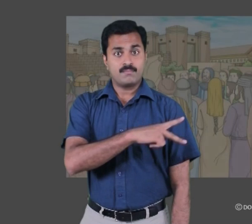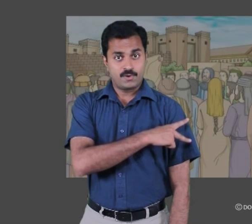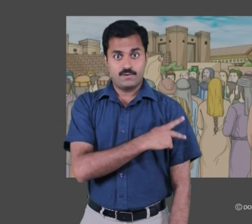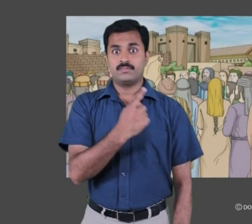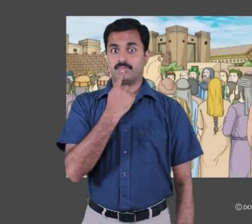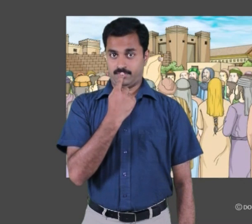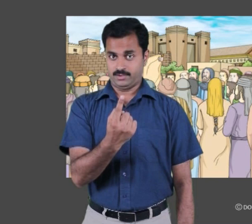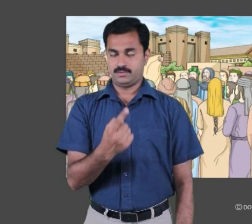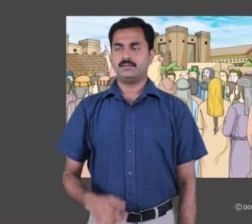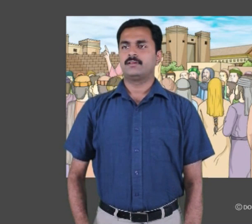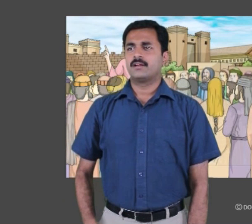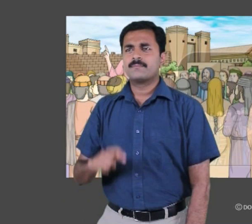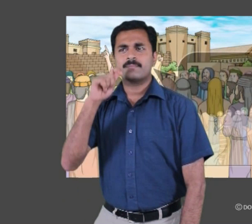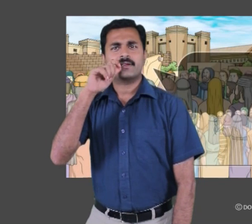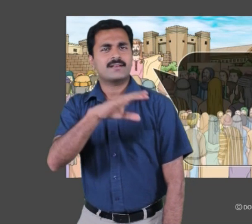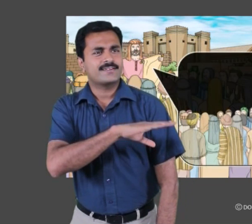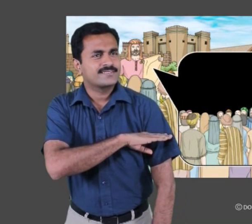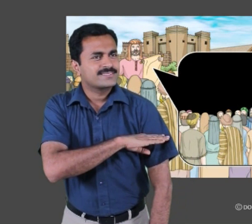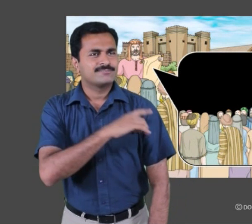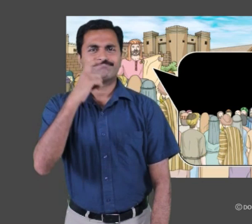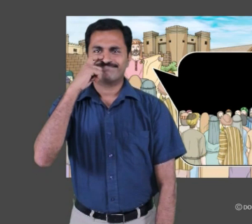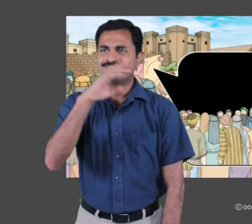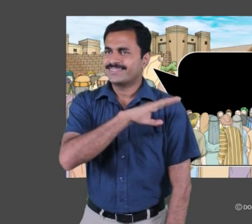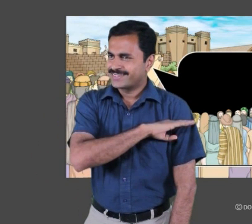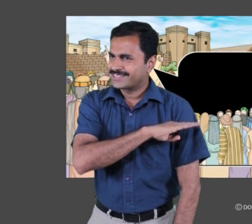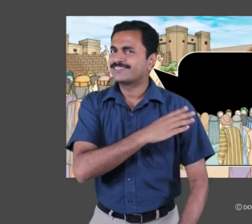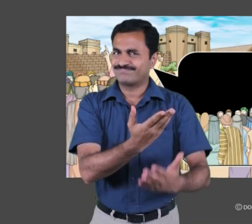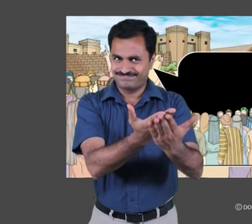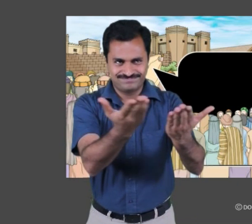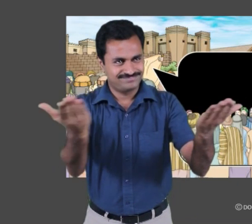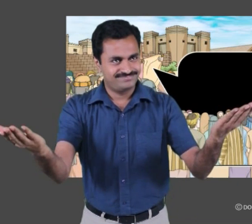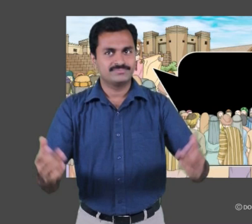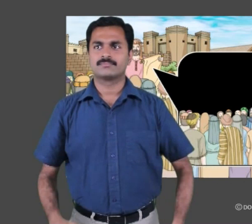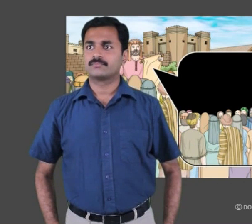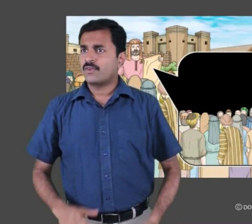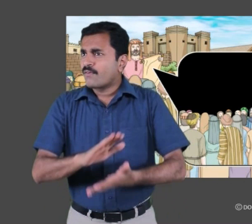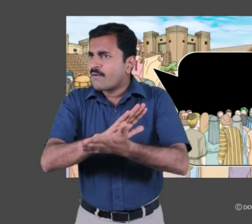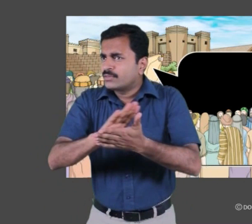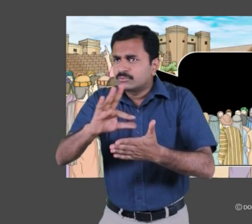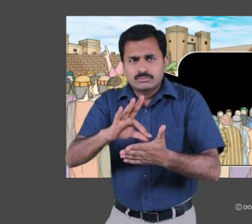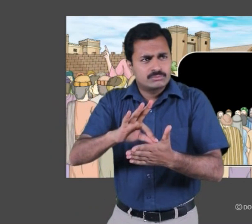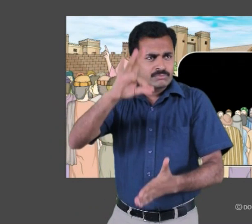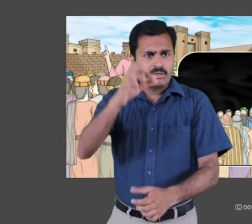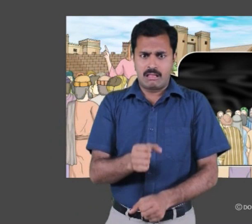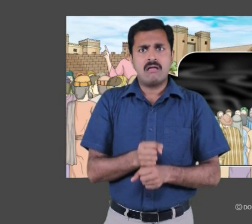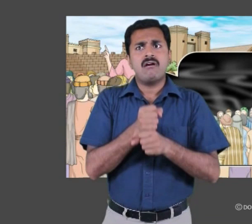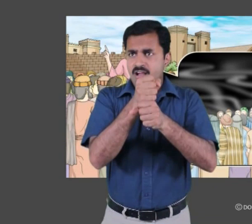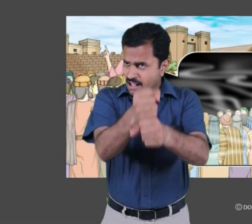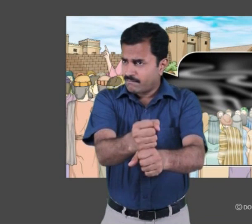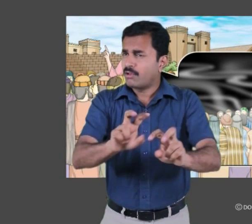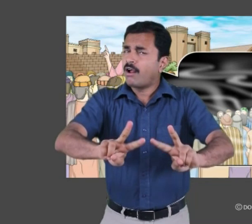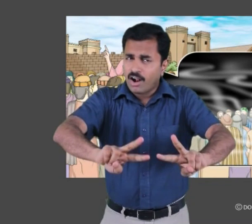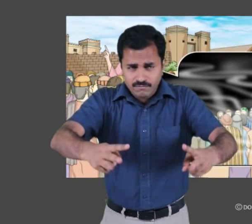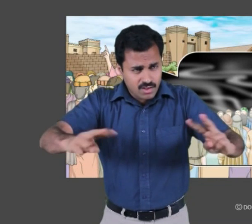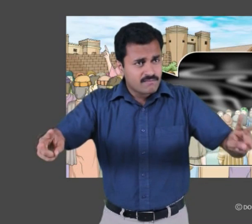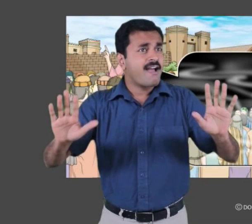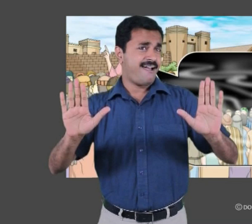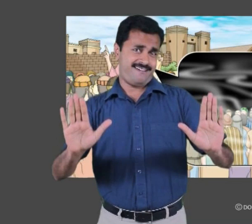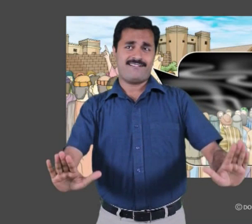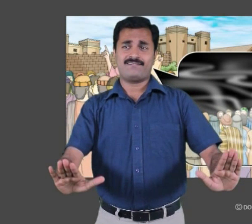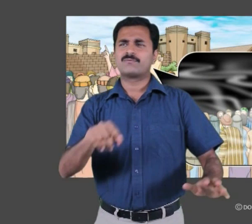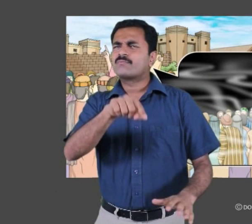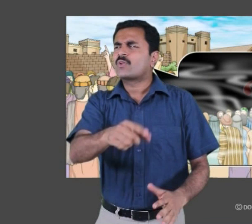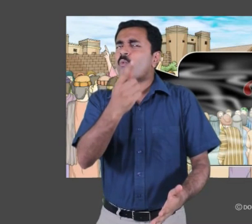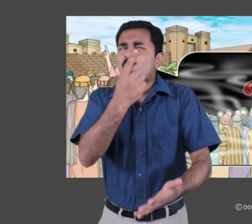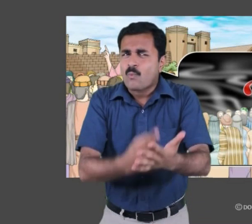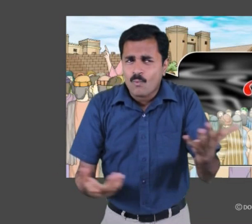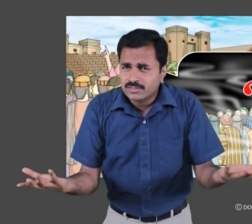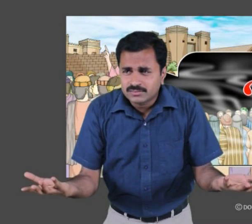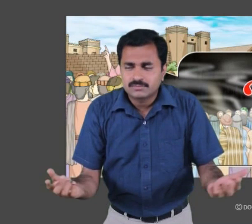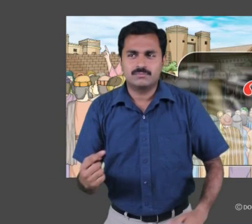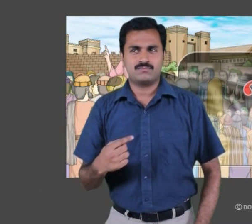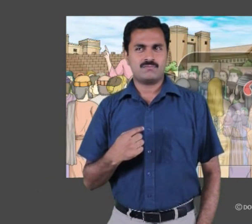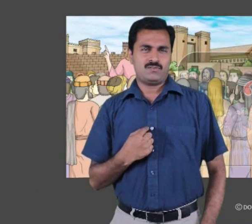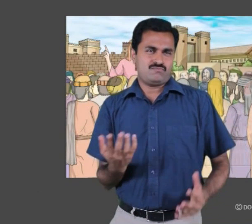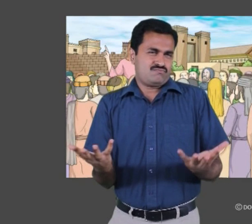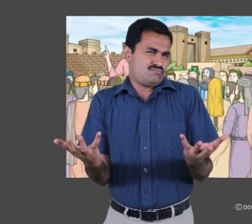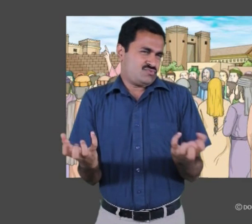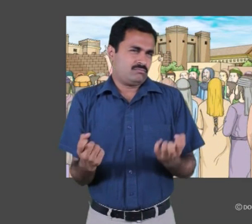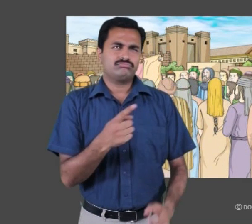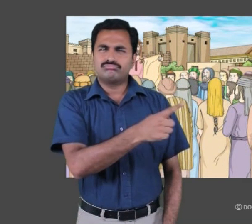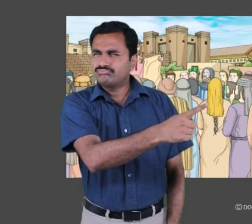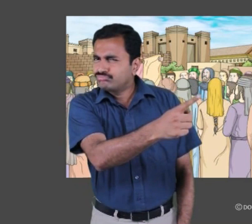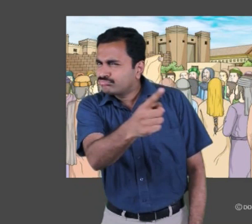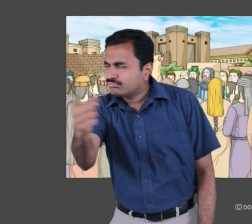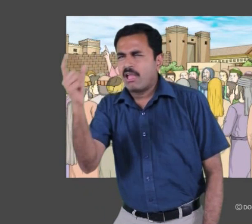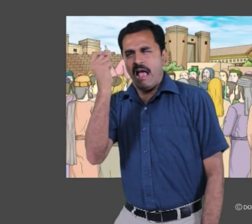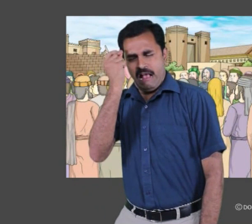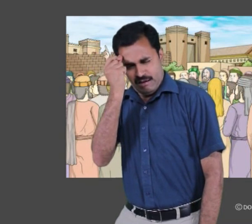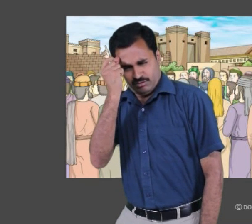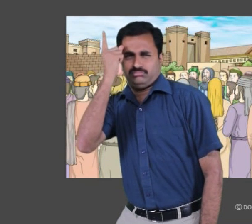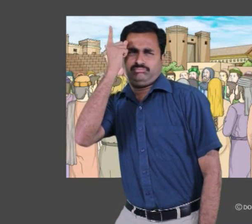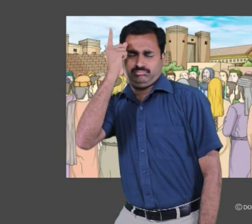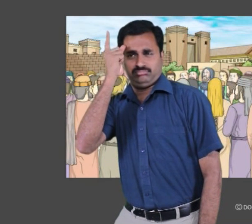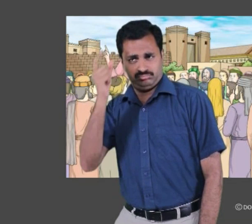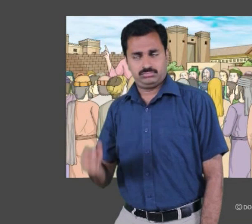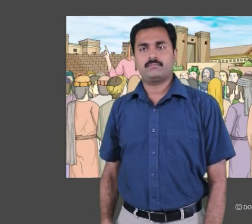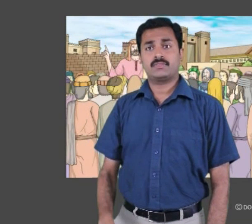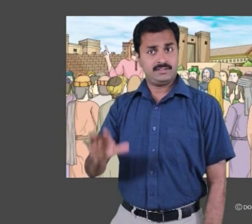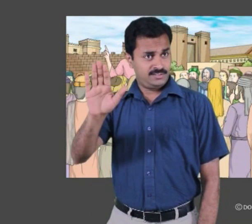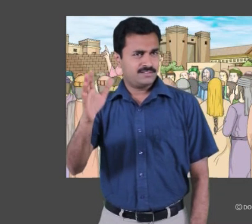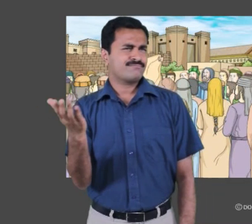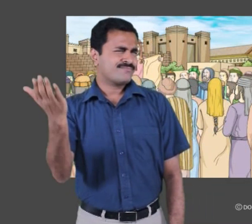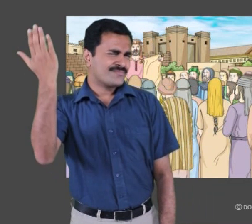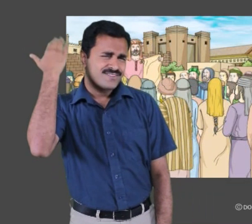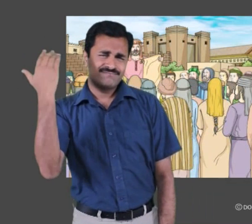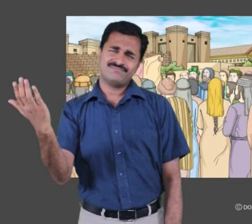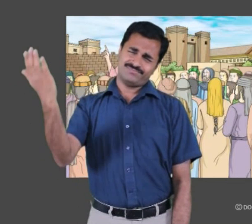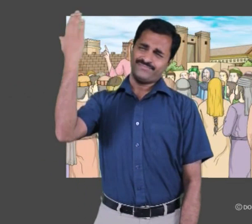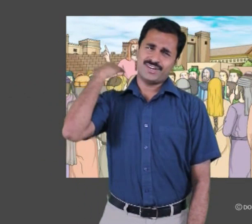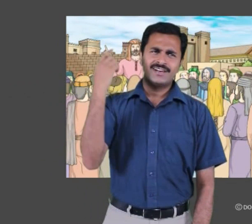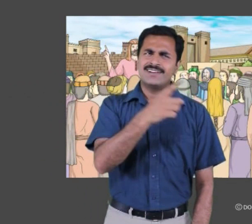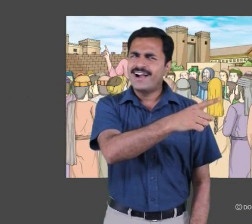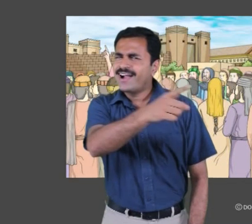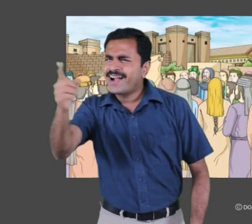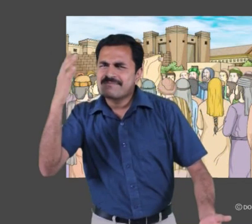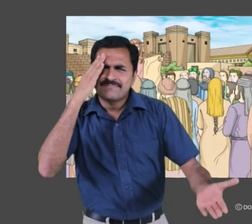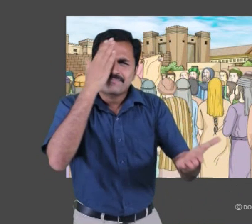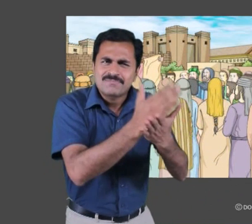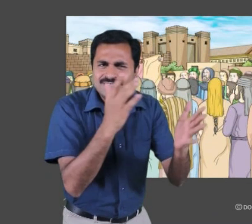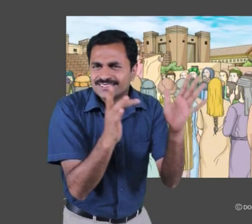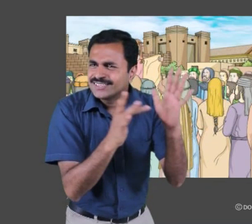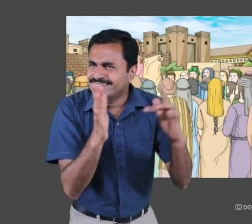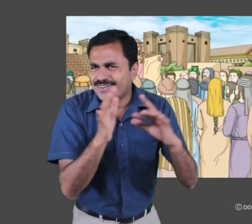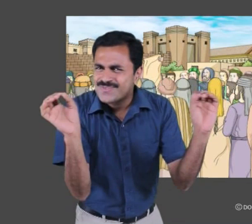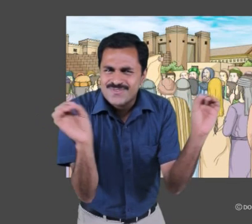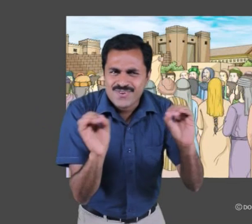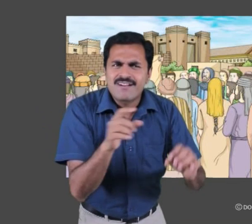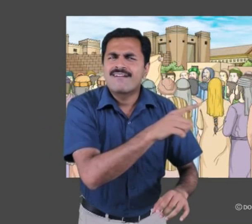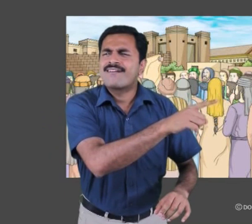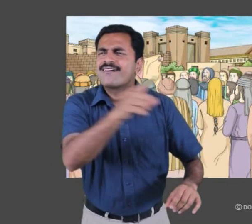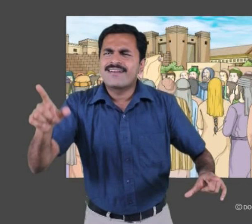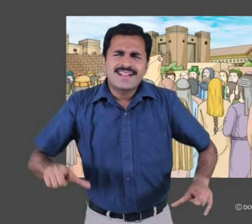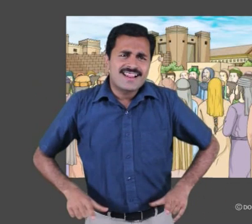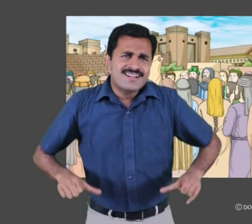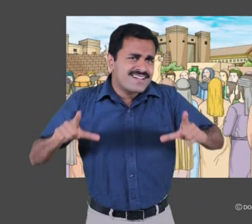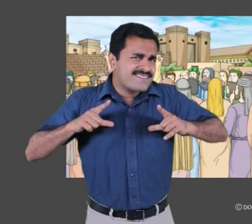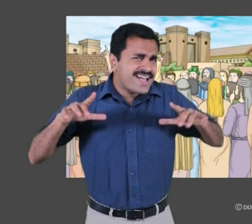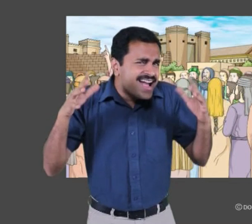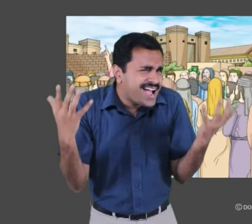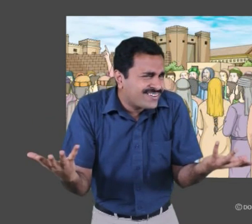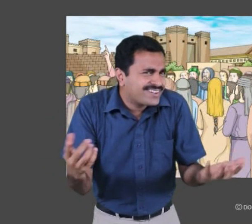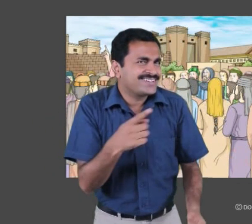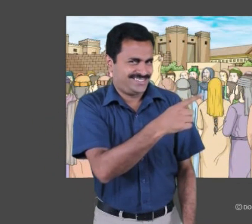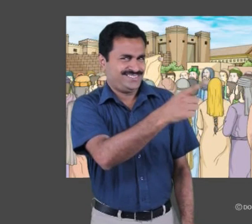Now about spiritual gifts, brothers, I do not want you to be uninformed.